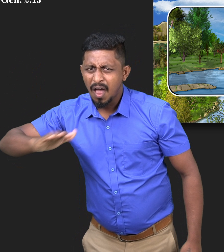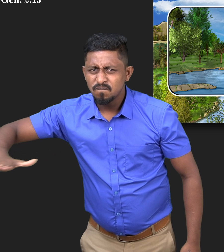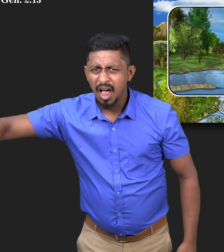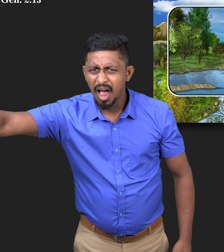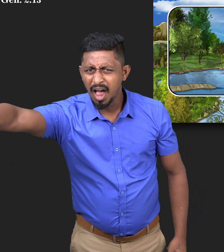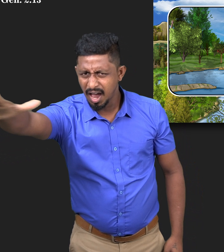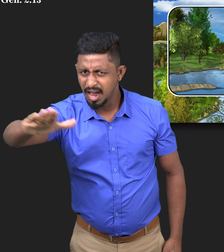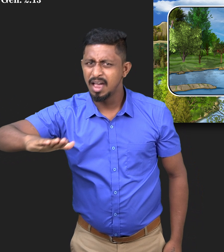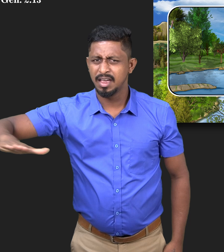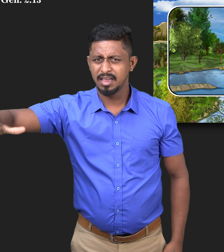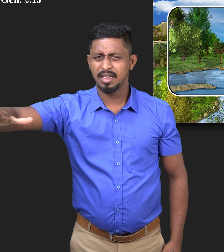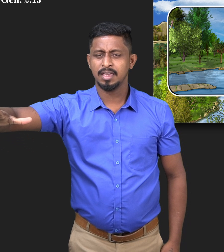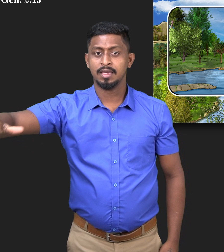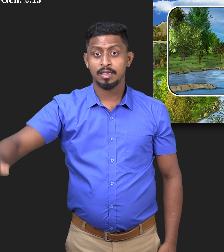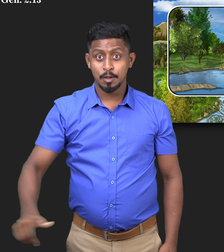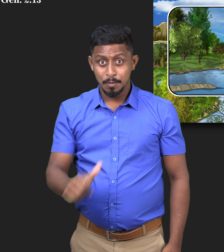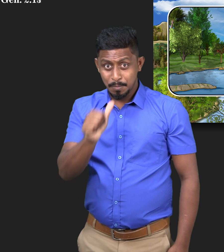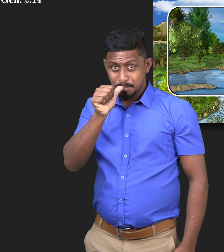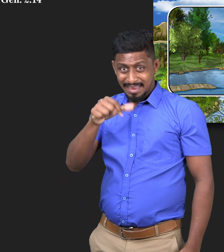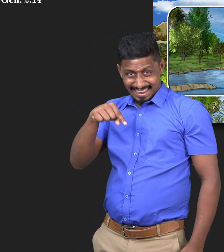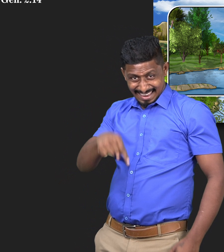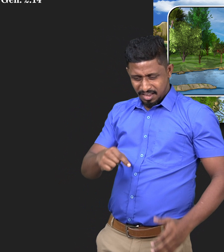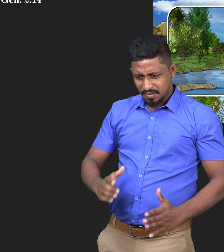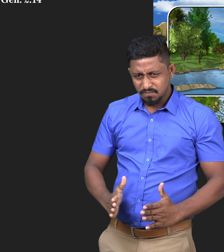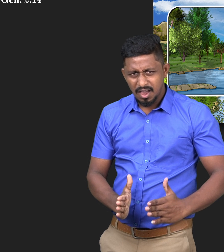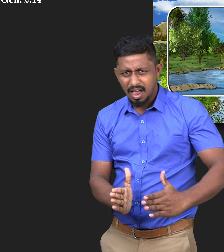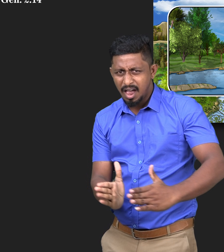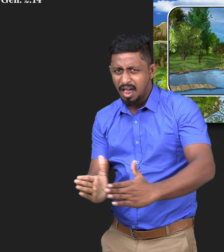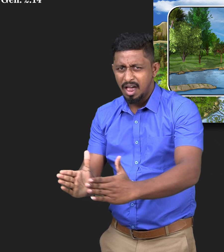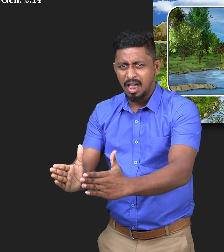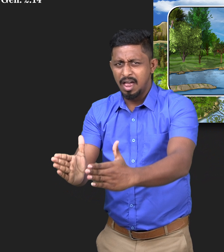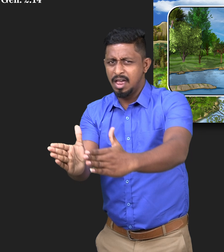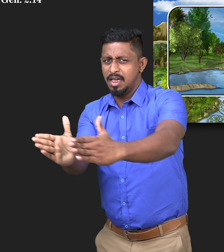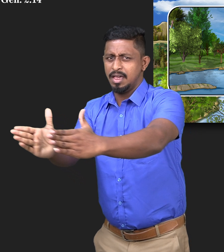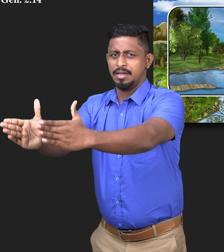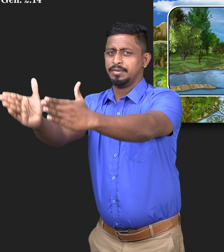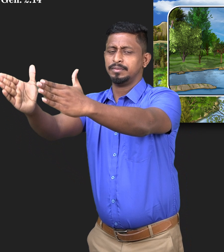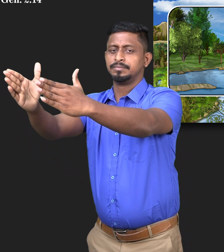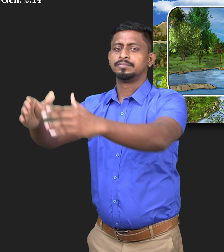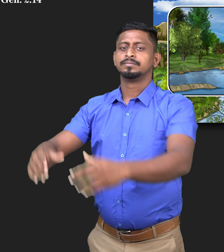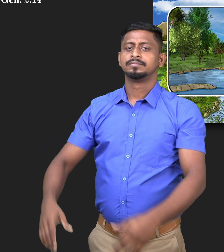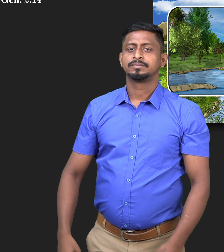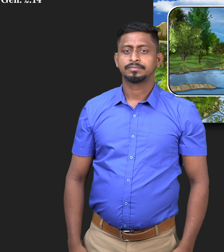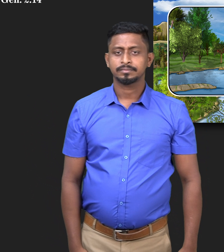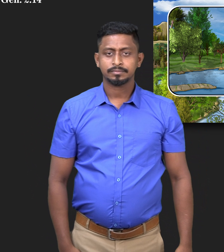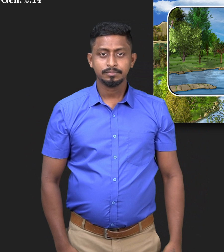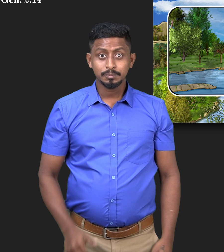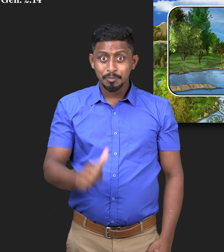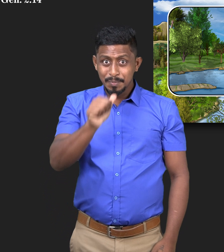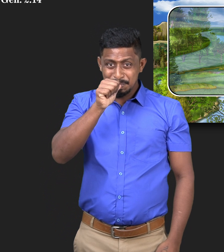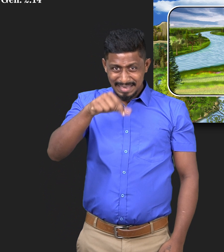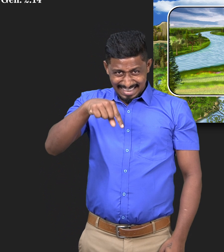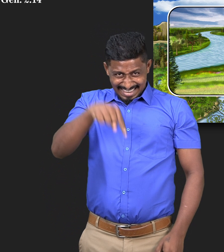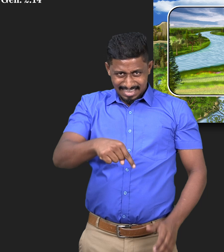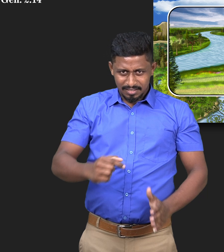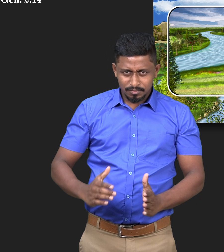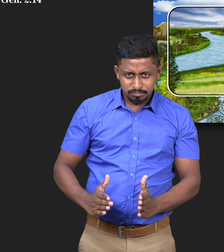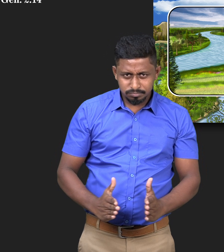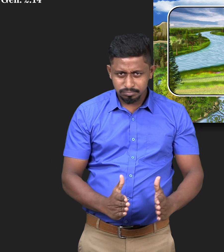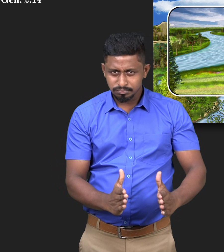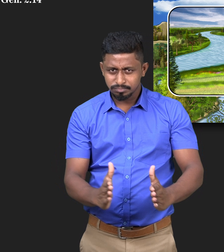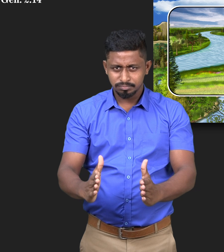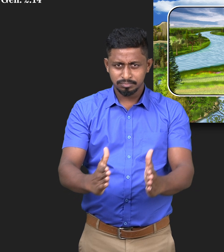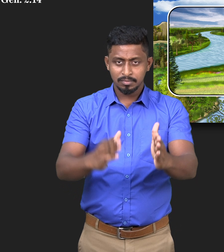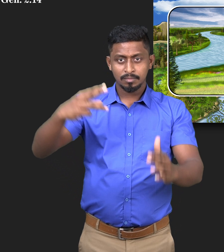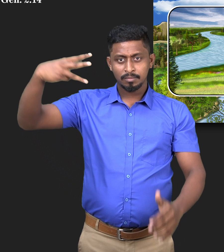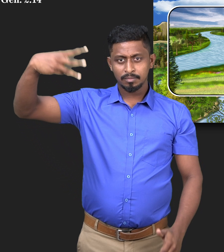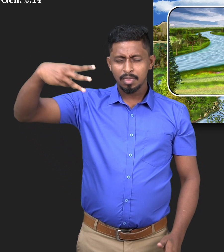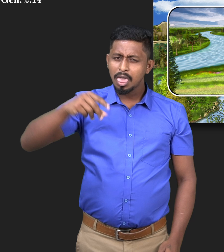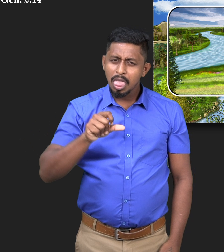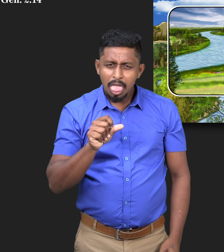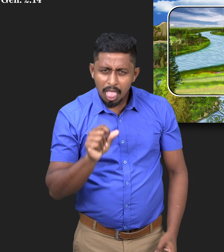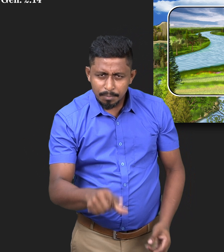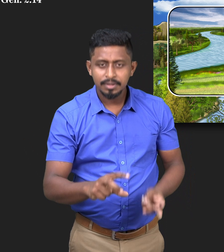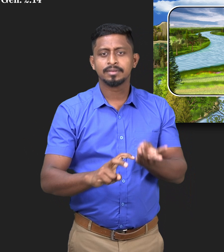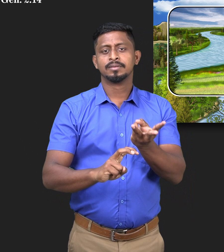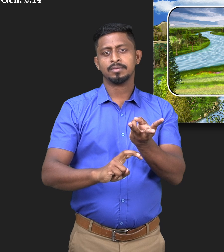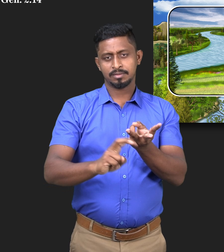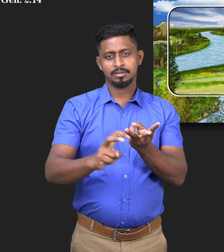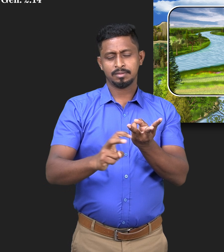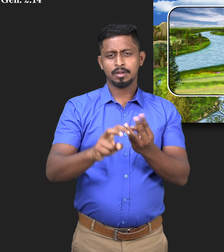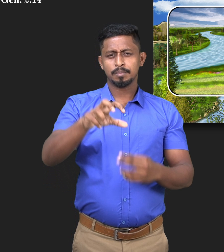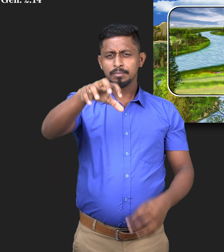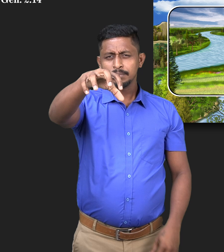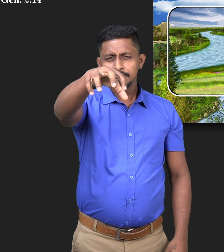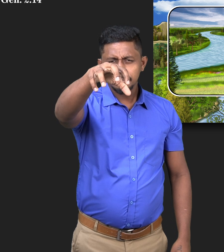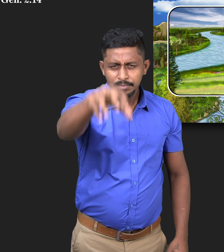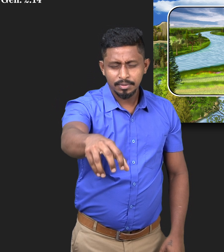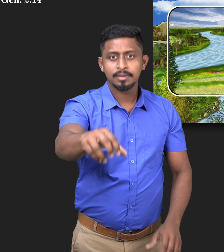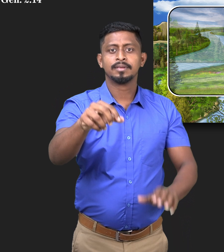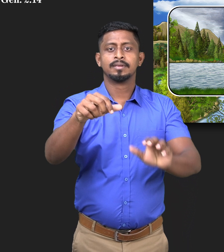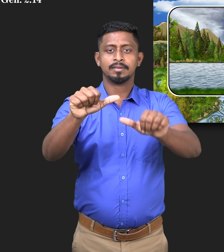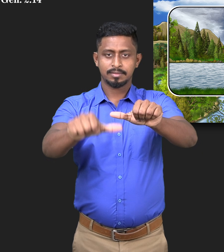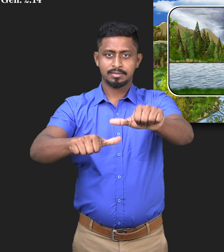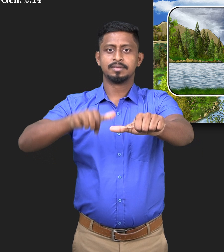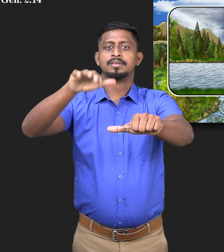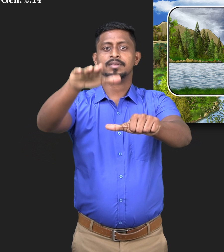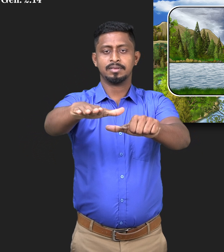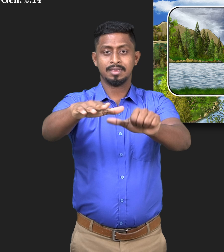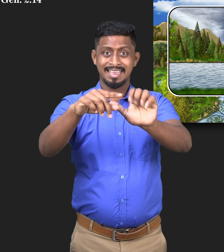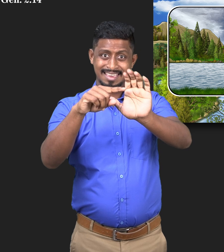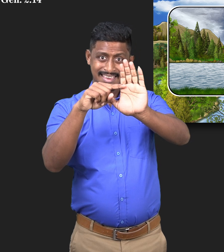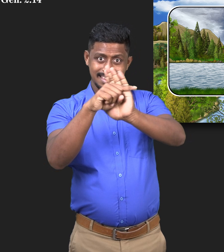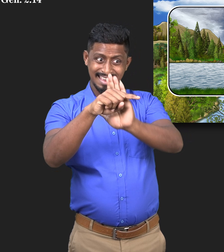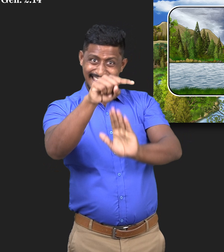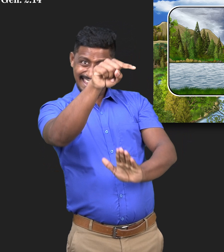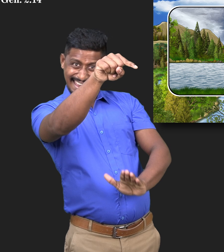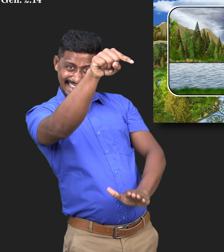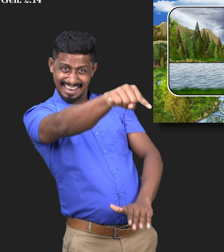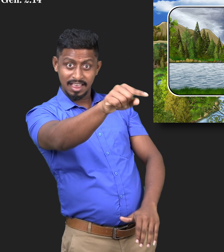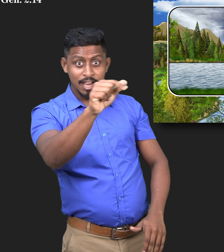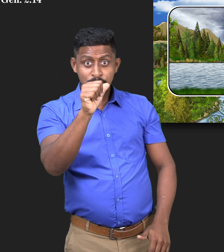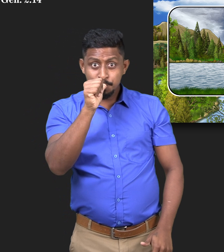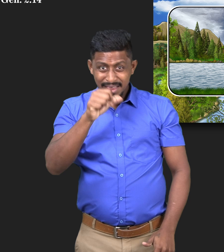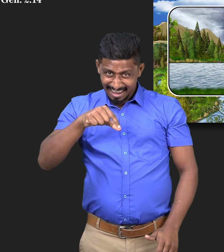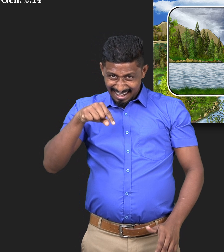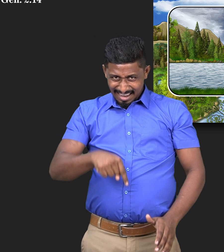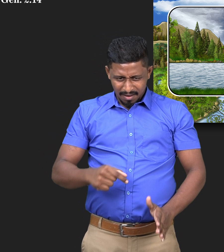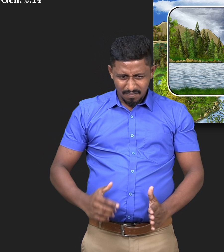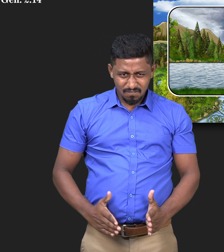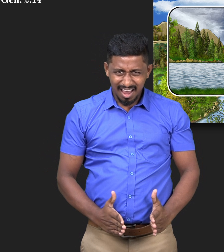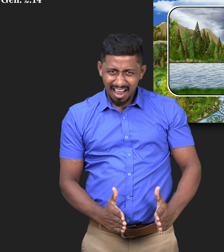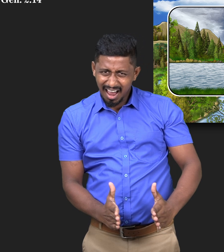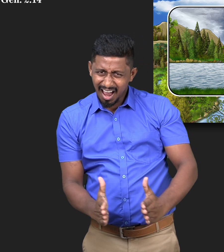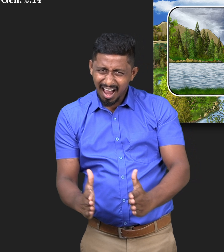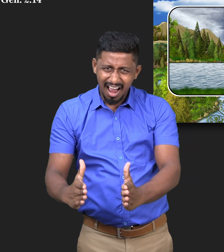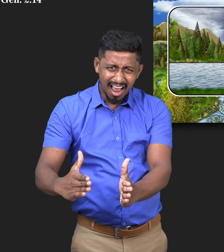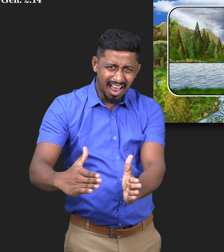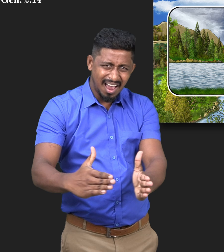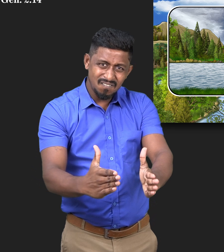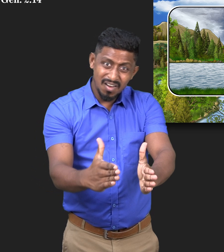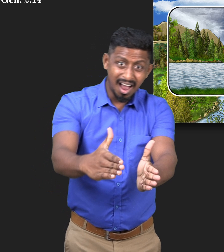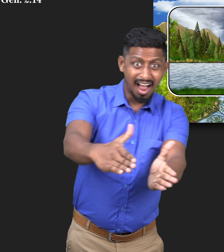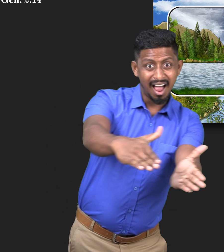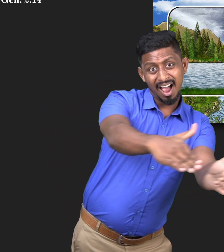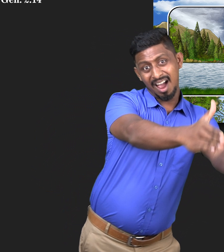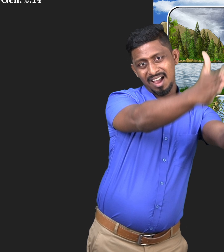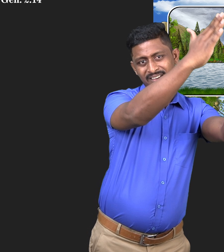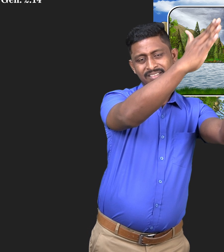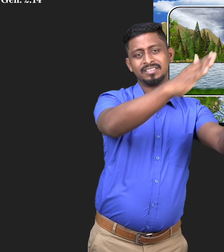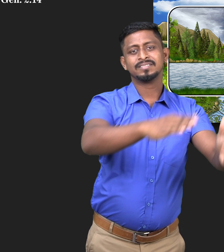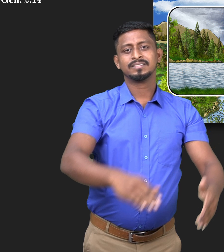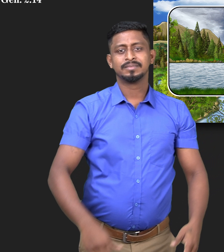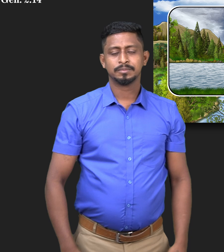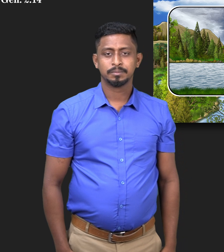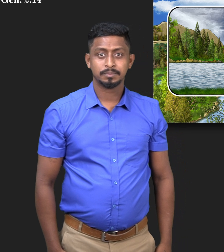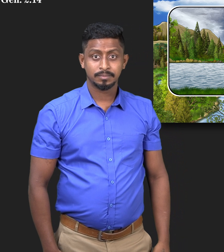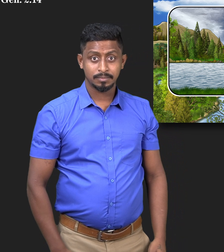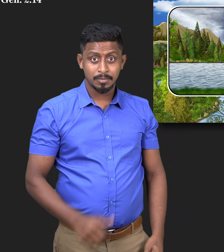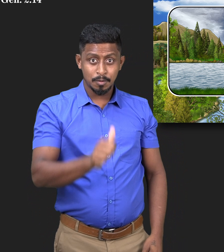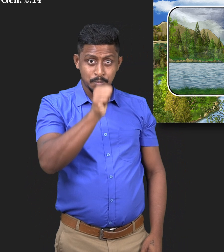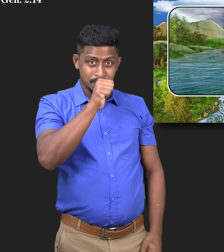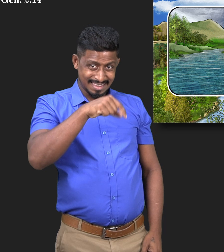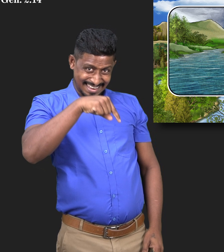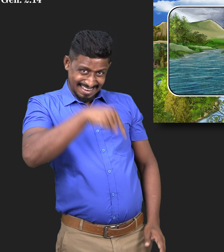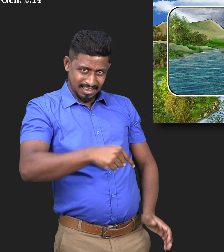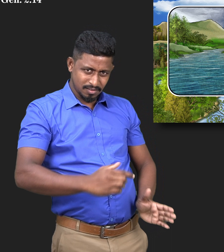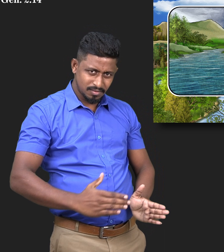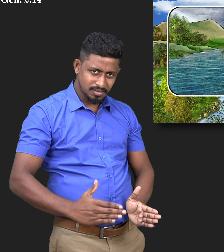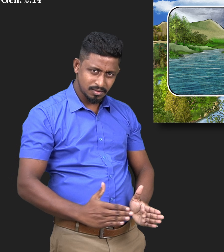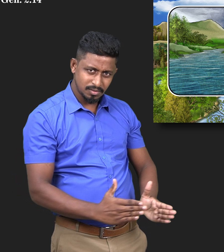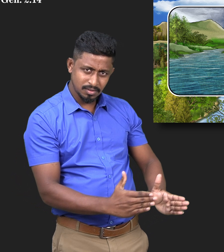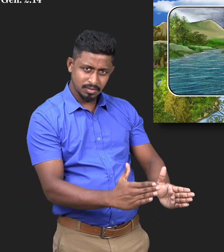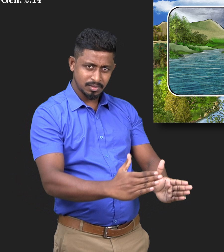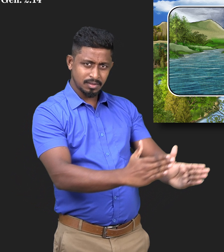The name of the third river is Hiddekel; it runs along the east side of Assyria.